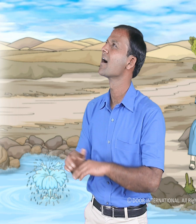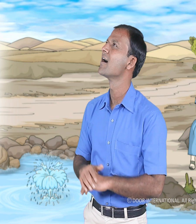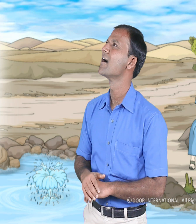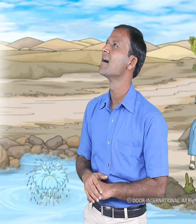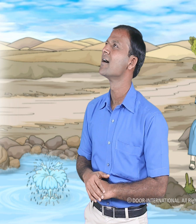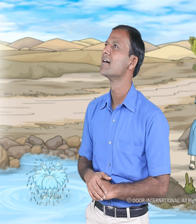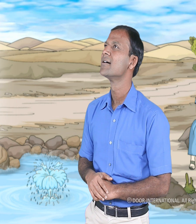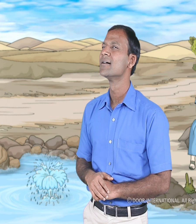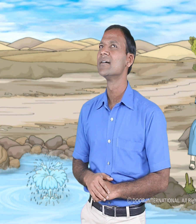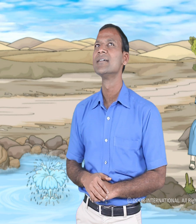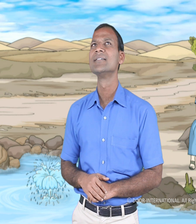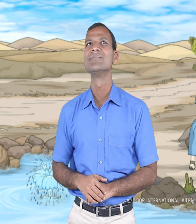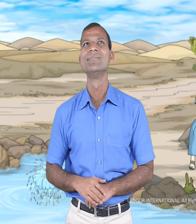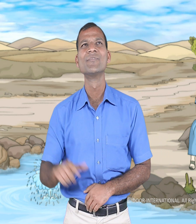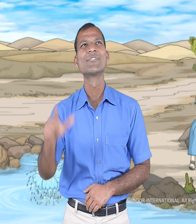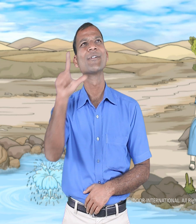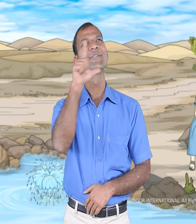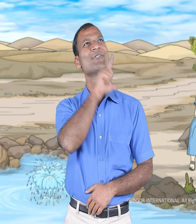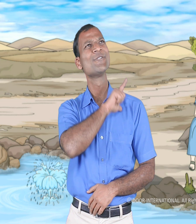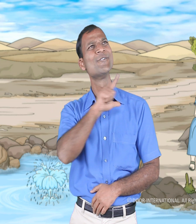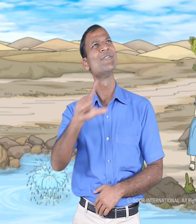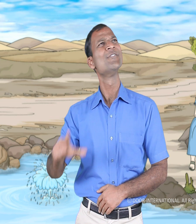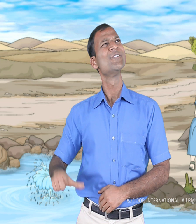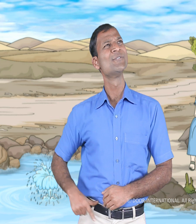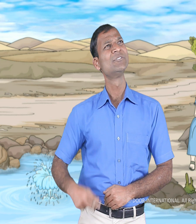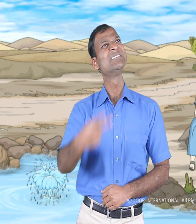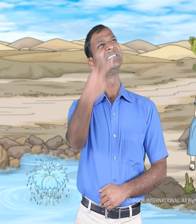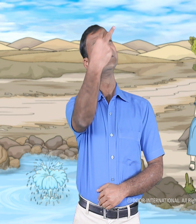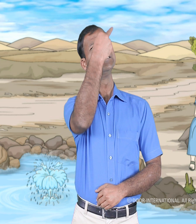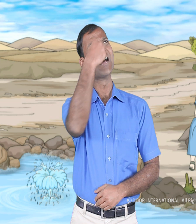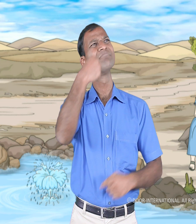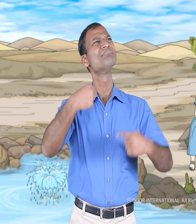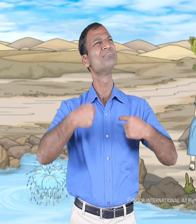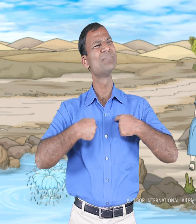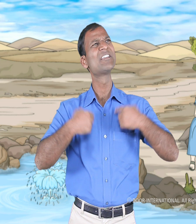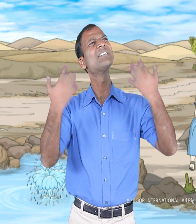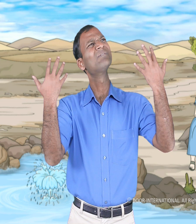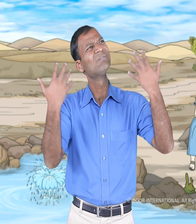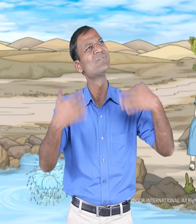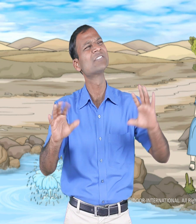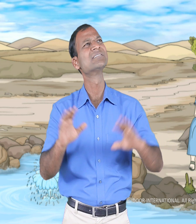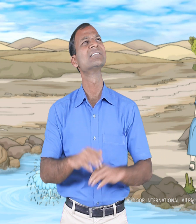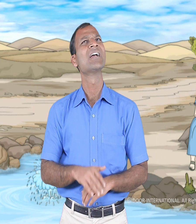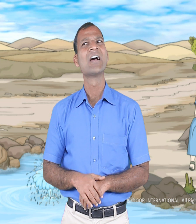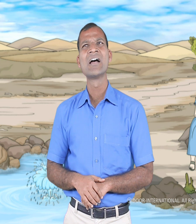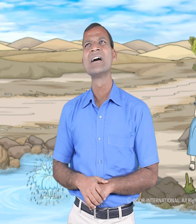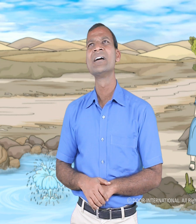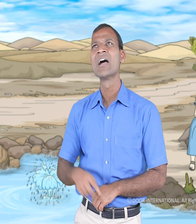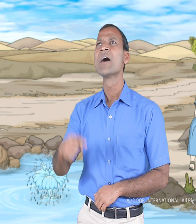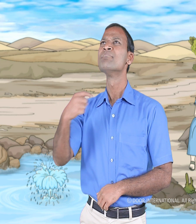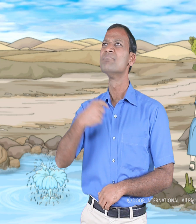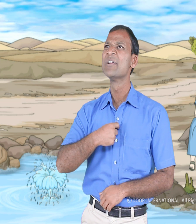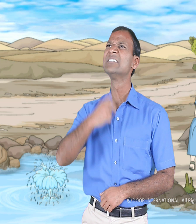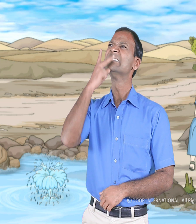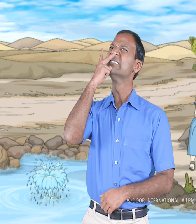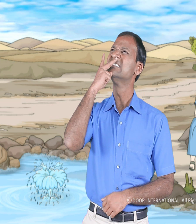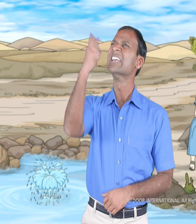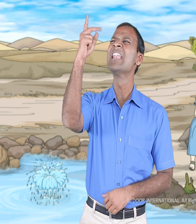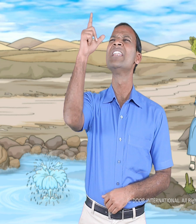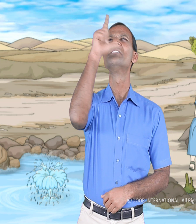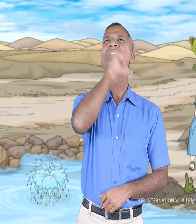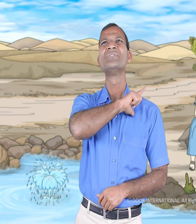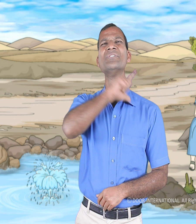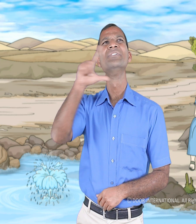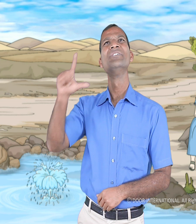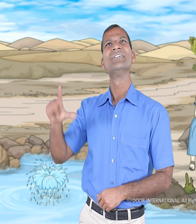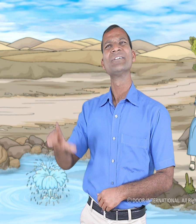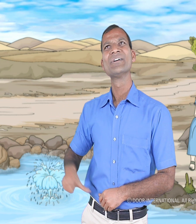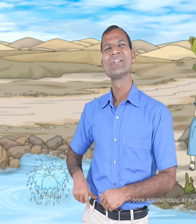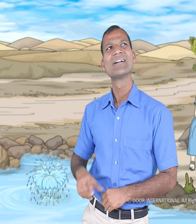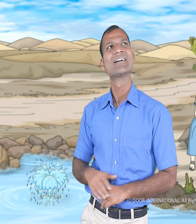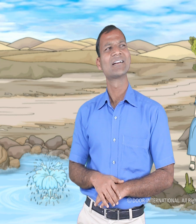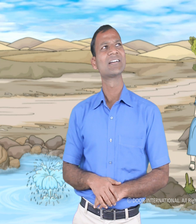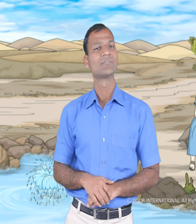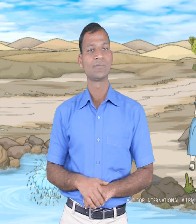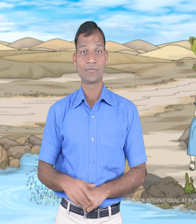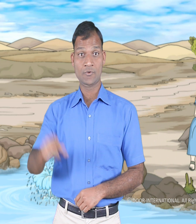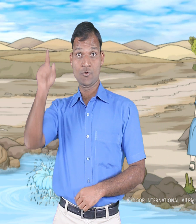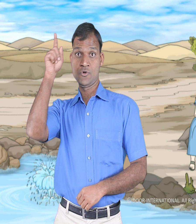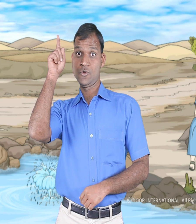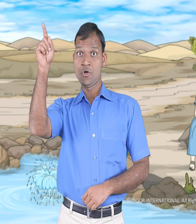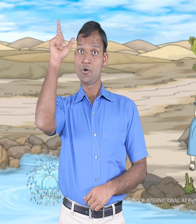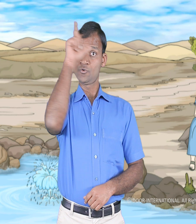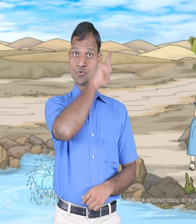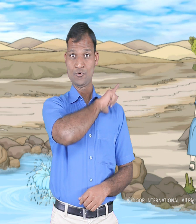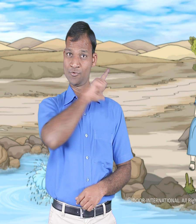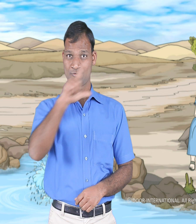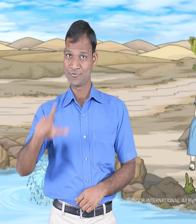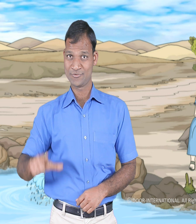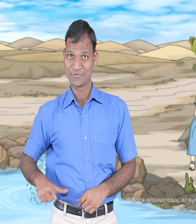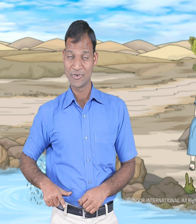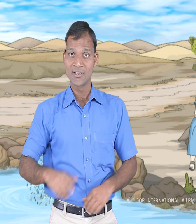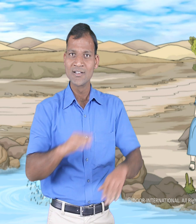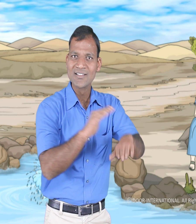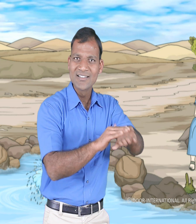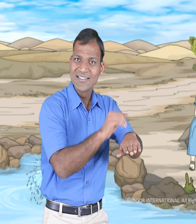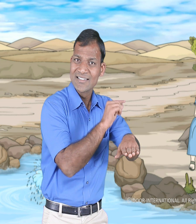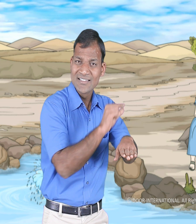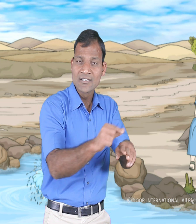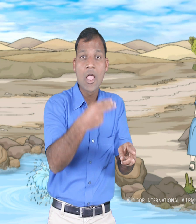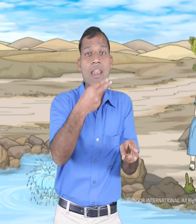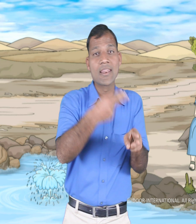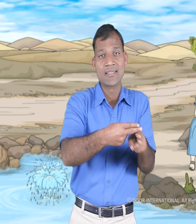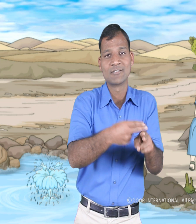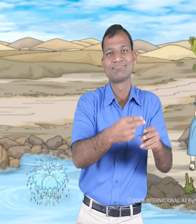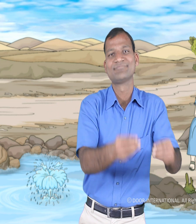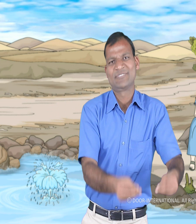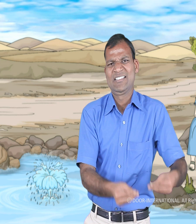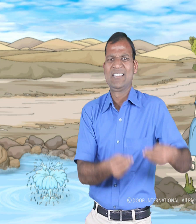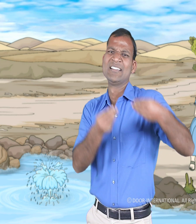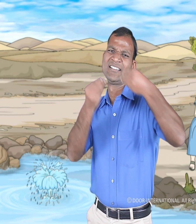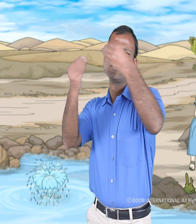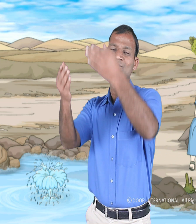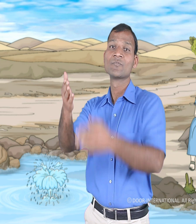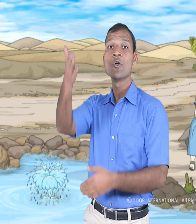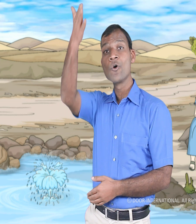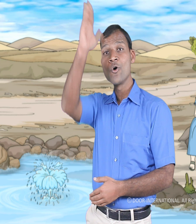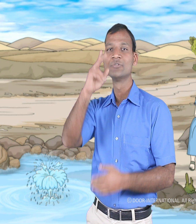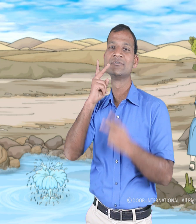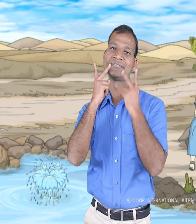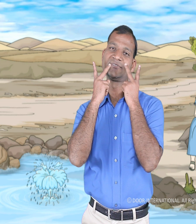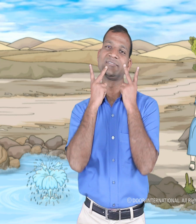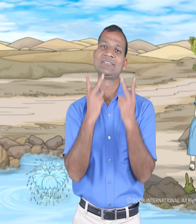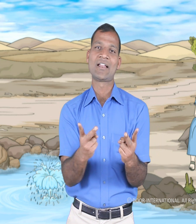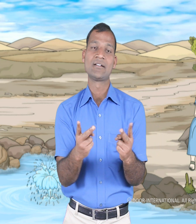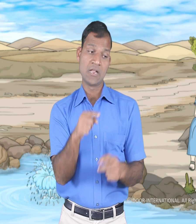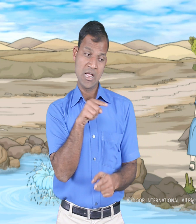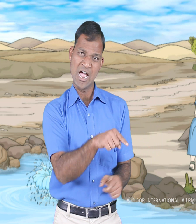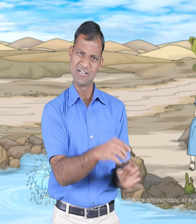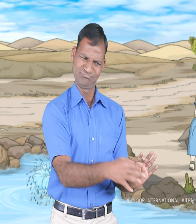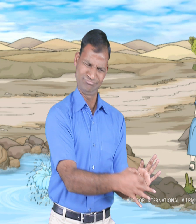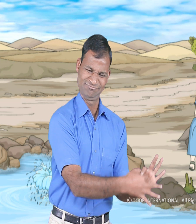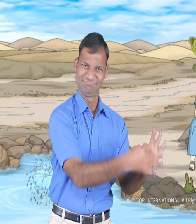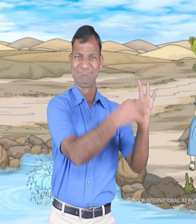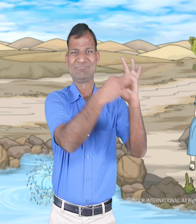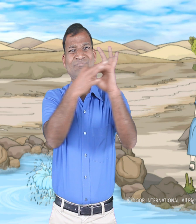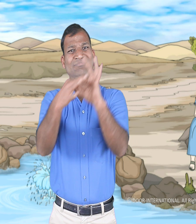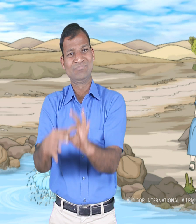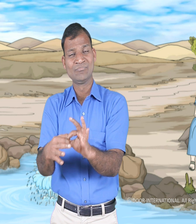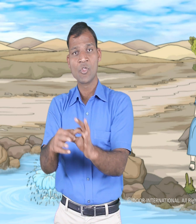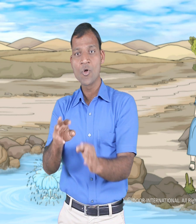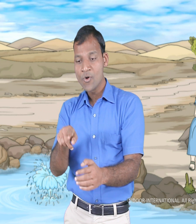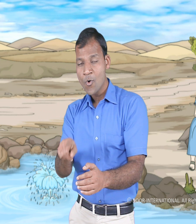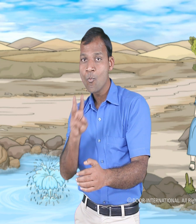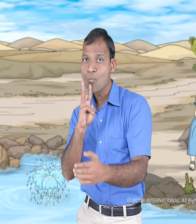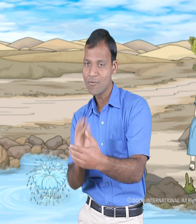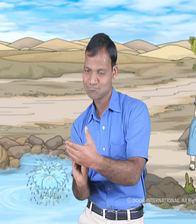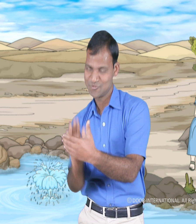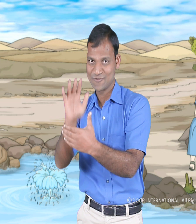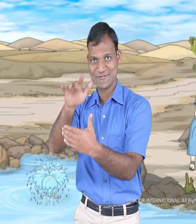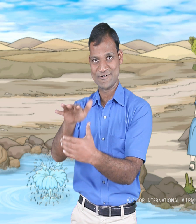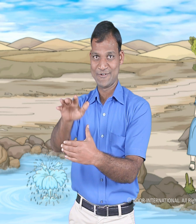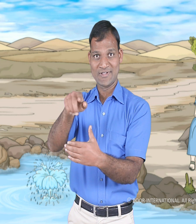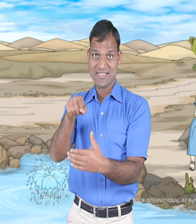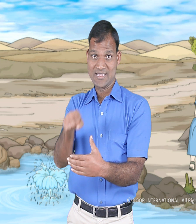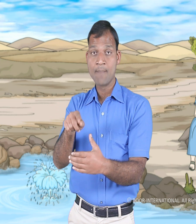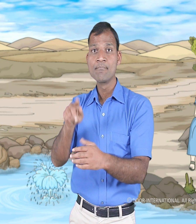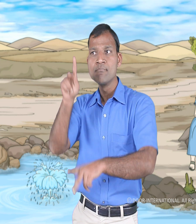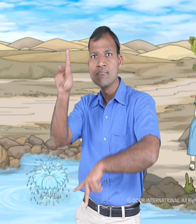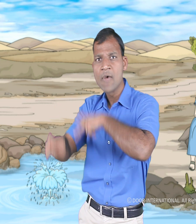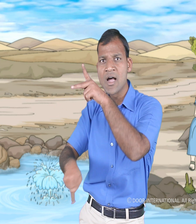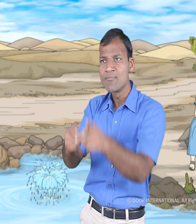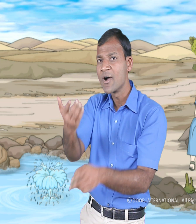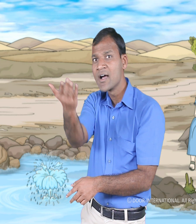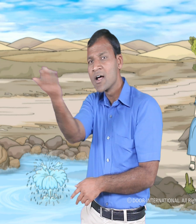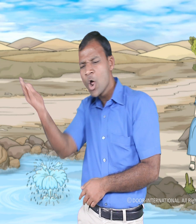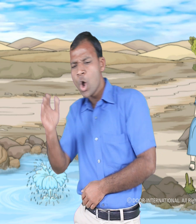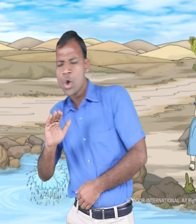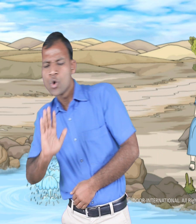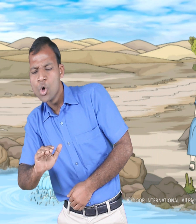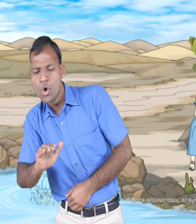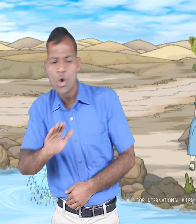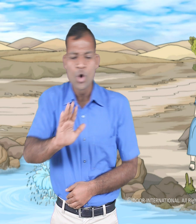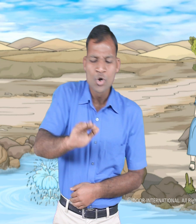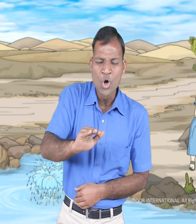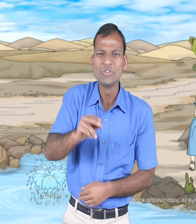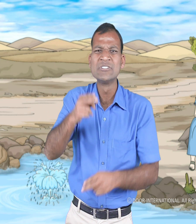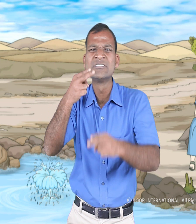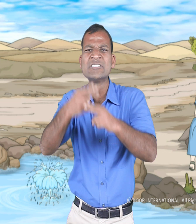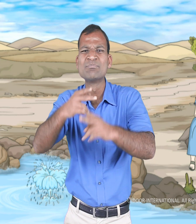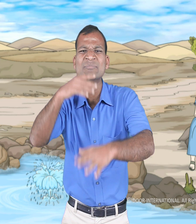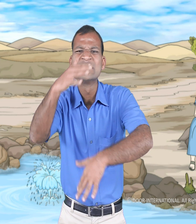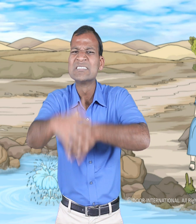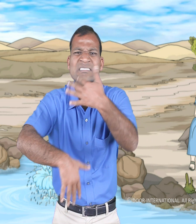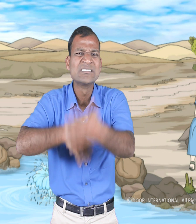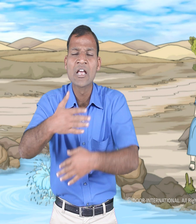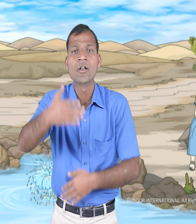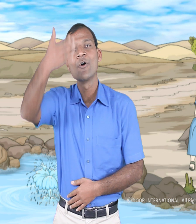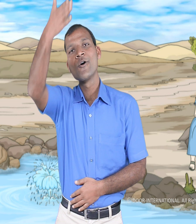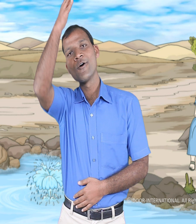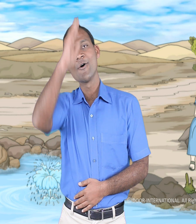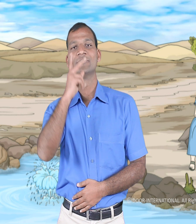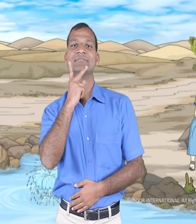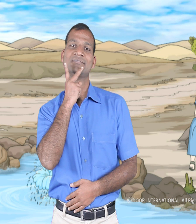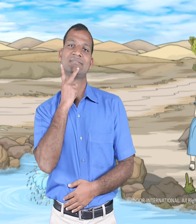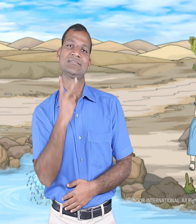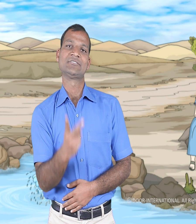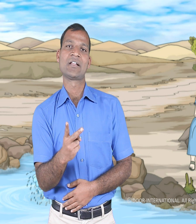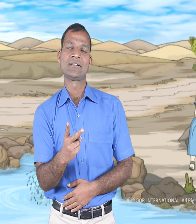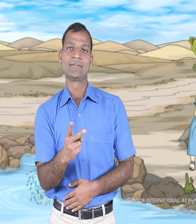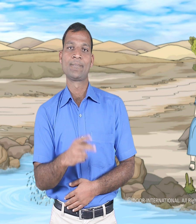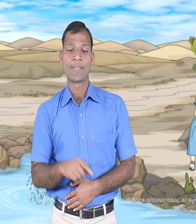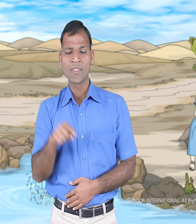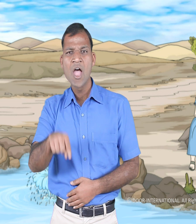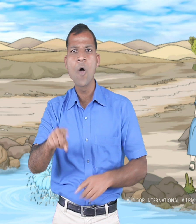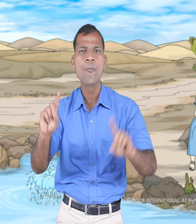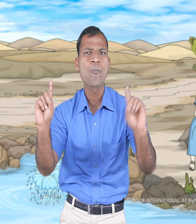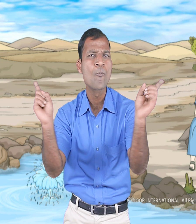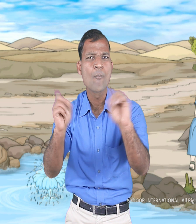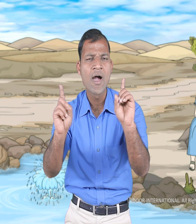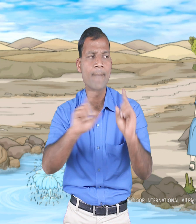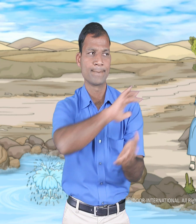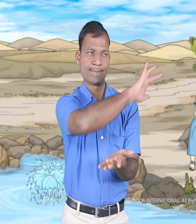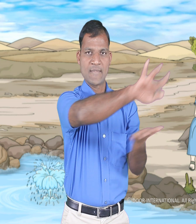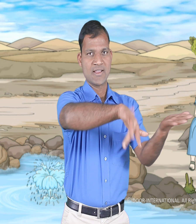So Hagar gave this name to the LORD who had spoken to her: “You are the God who sees me,” for she said, “Here I have seen the One who sees me!” Therefore the well was called Beer-lahai-roi.